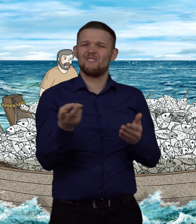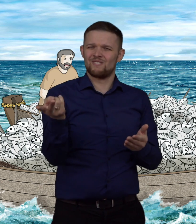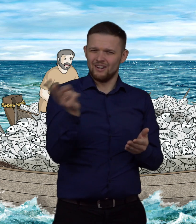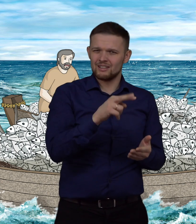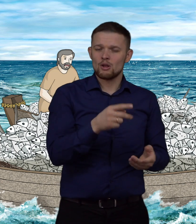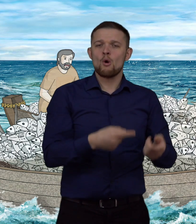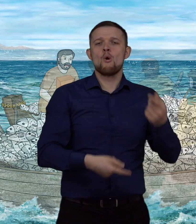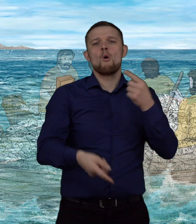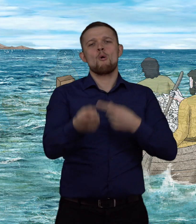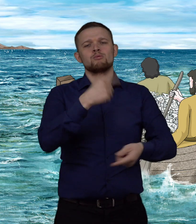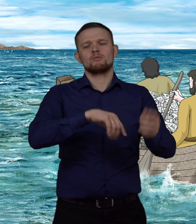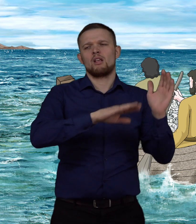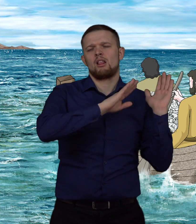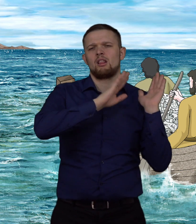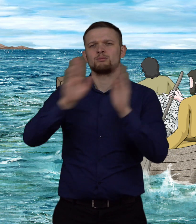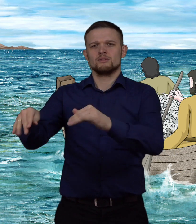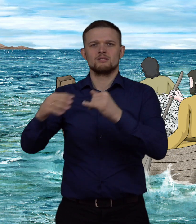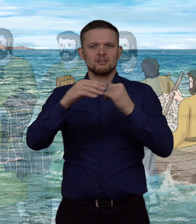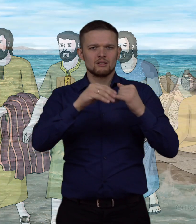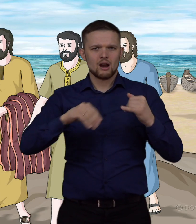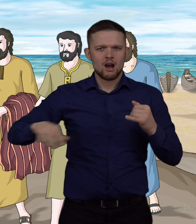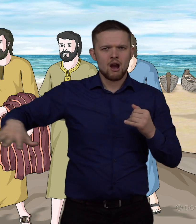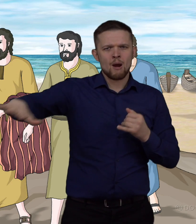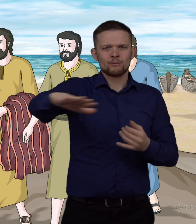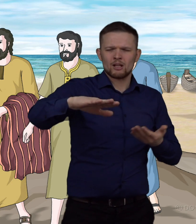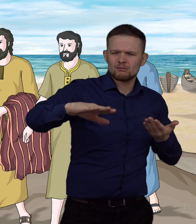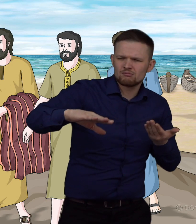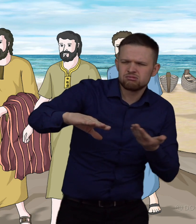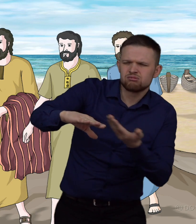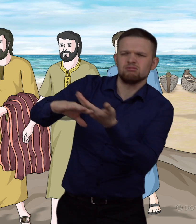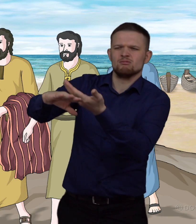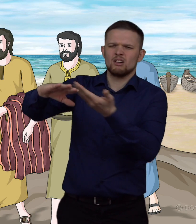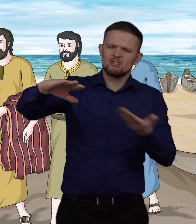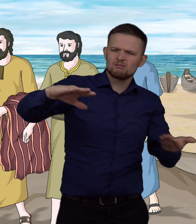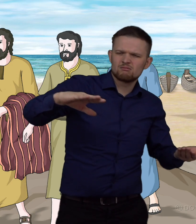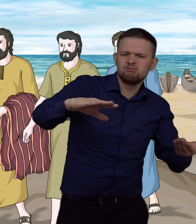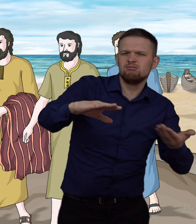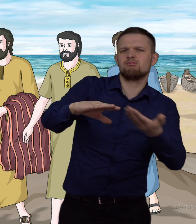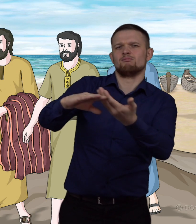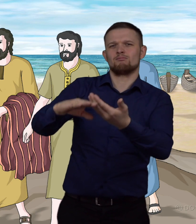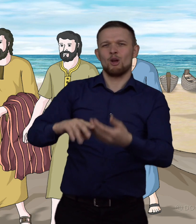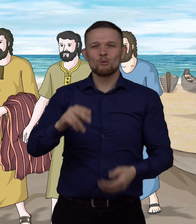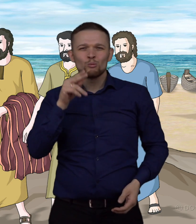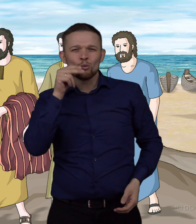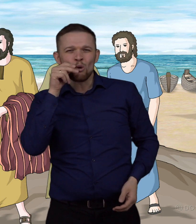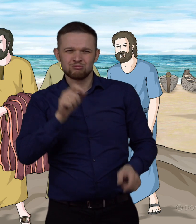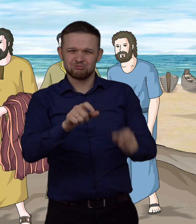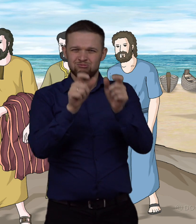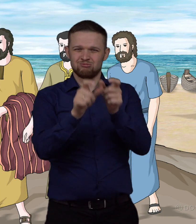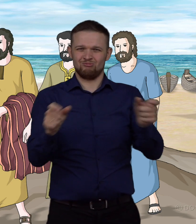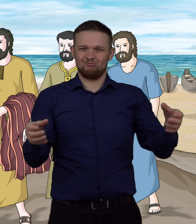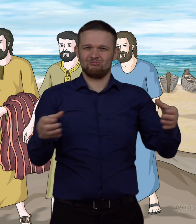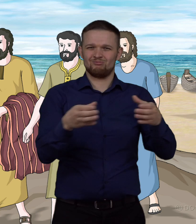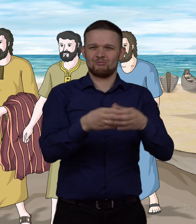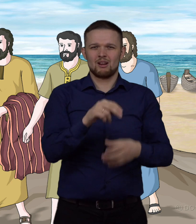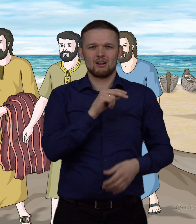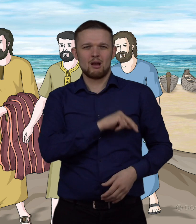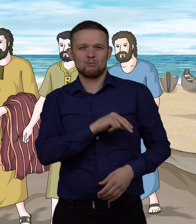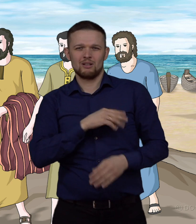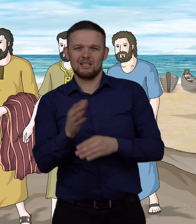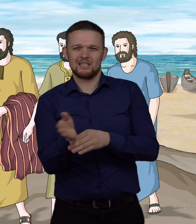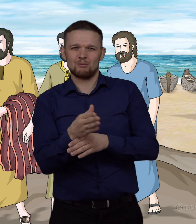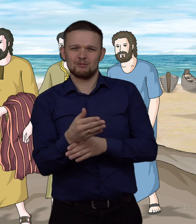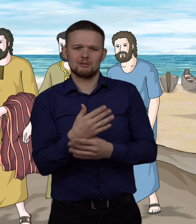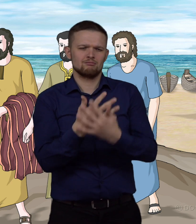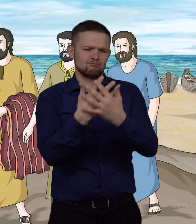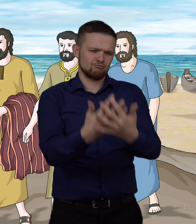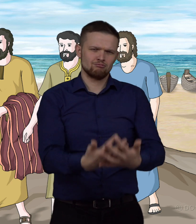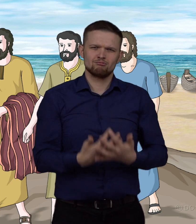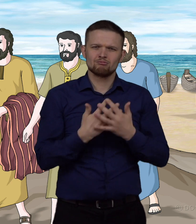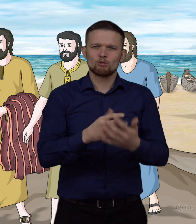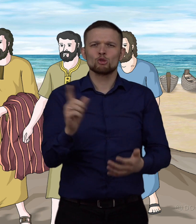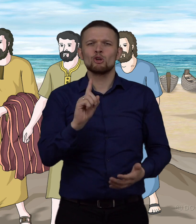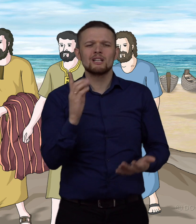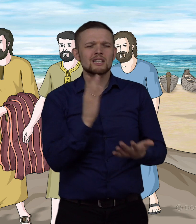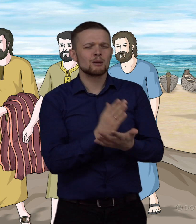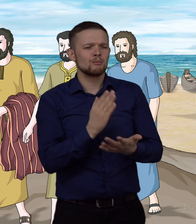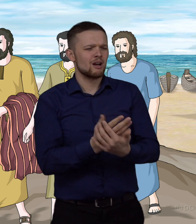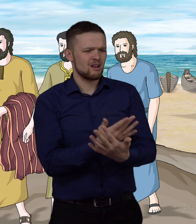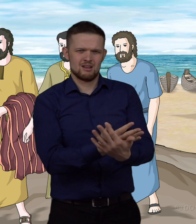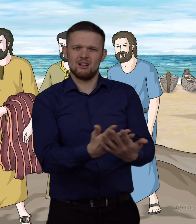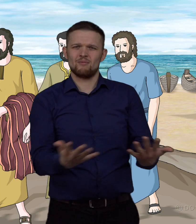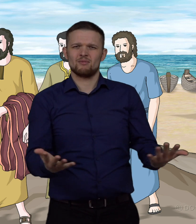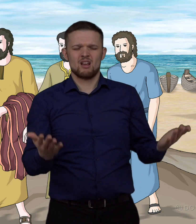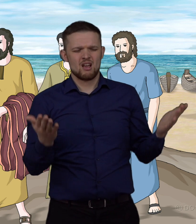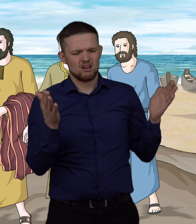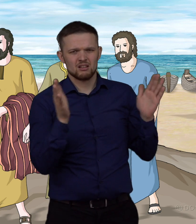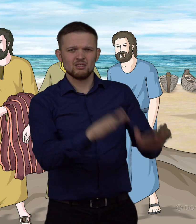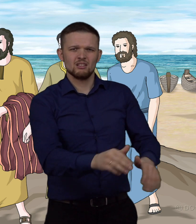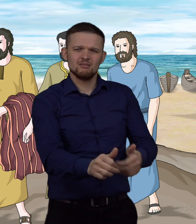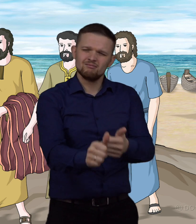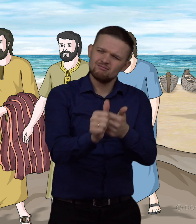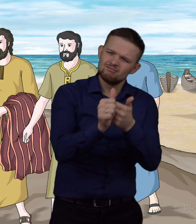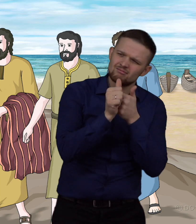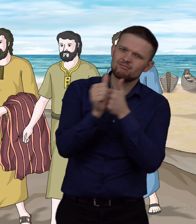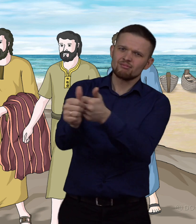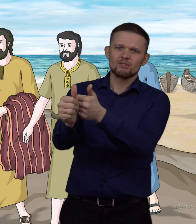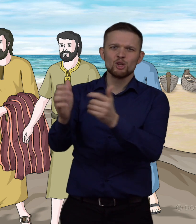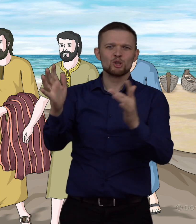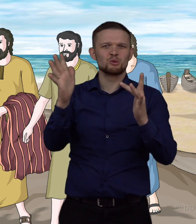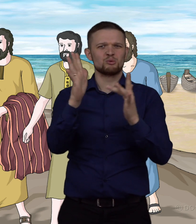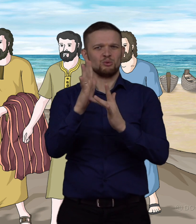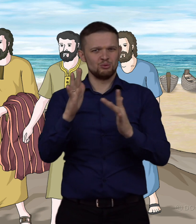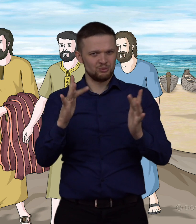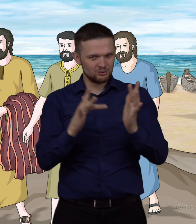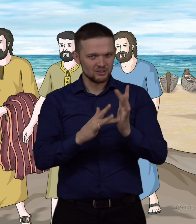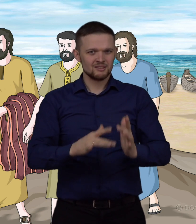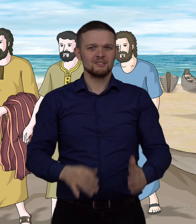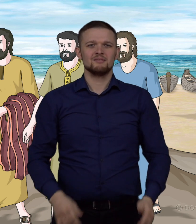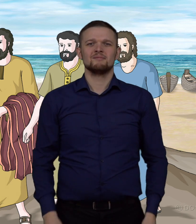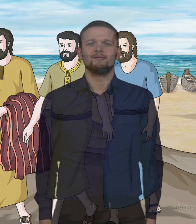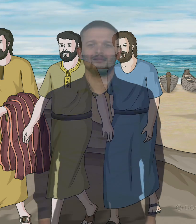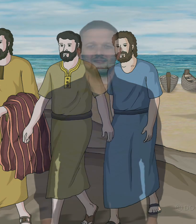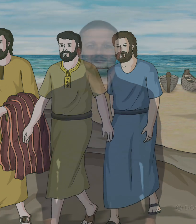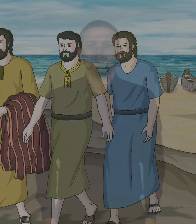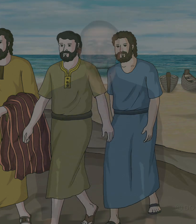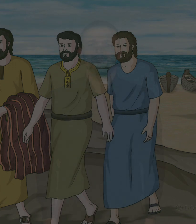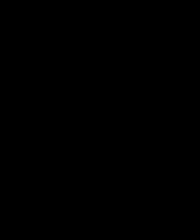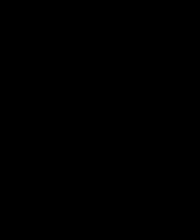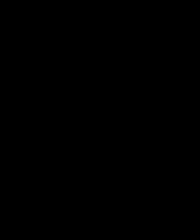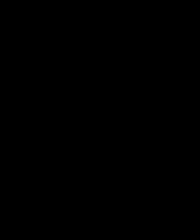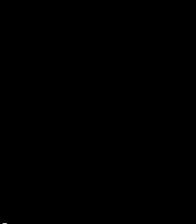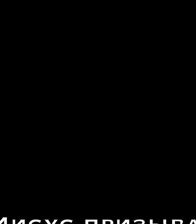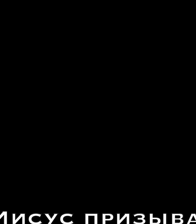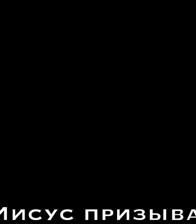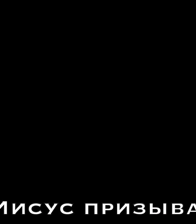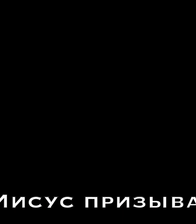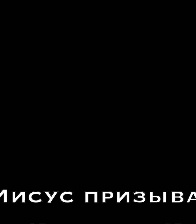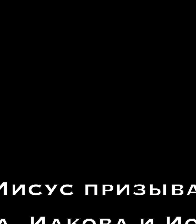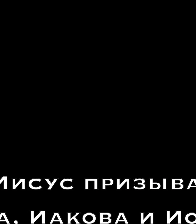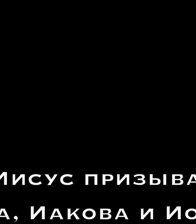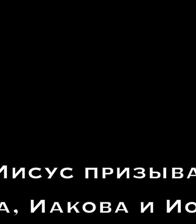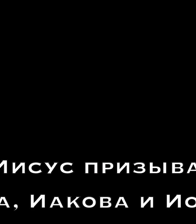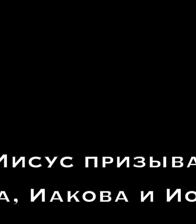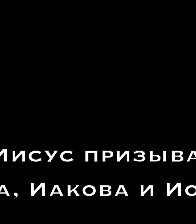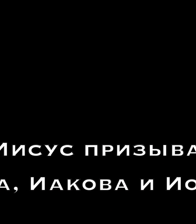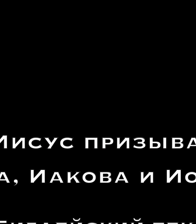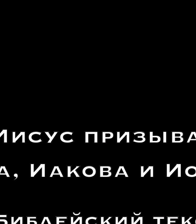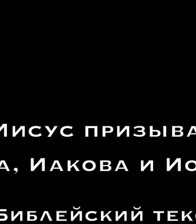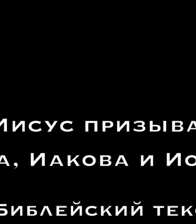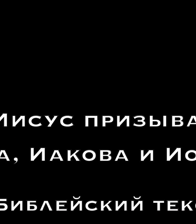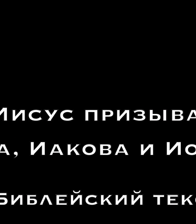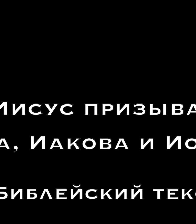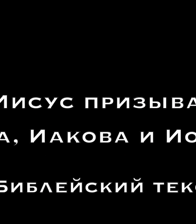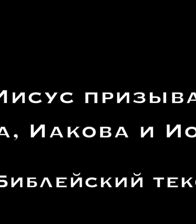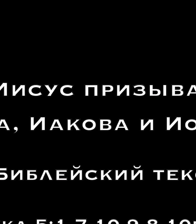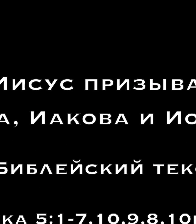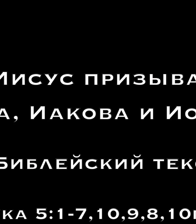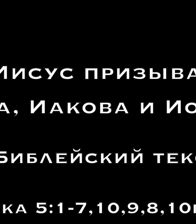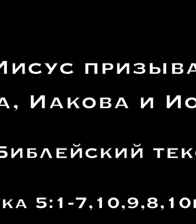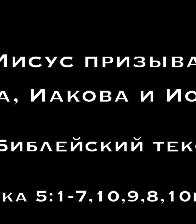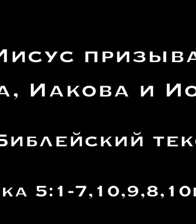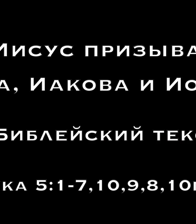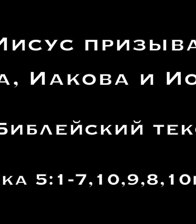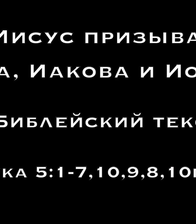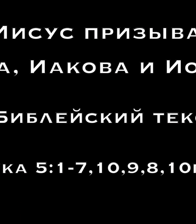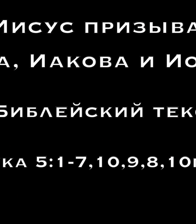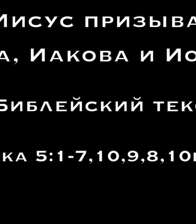And when they had brought their boats ashore, they left everything and followed Him.